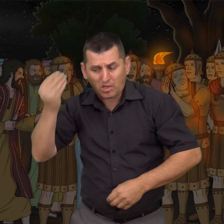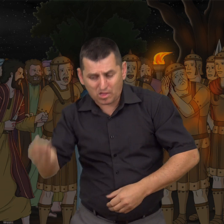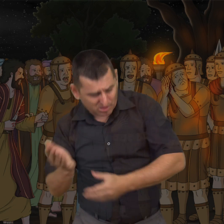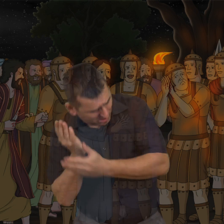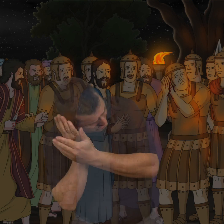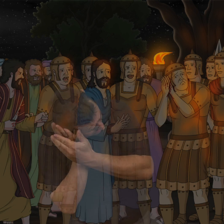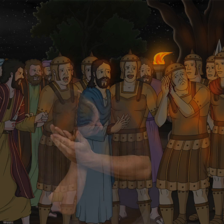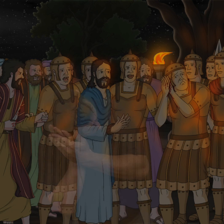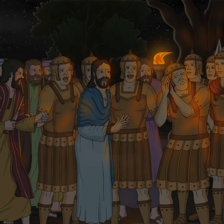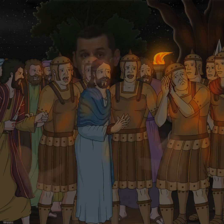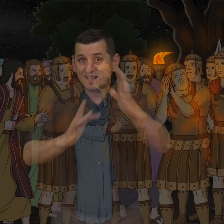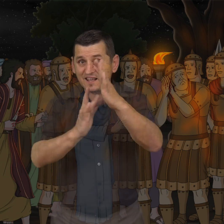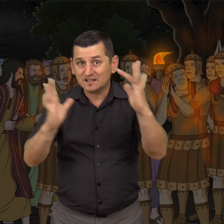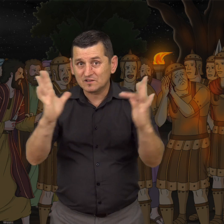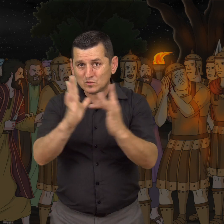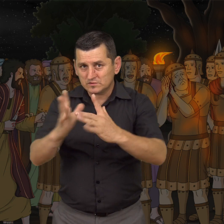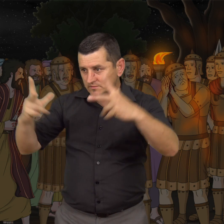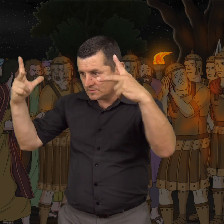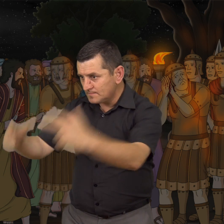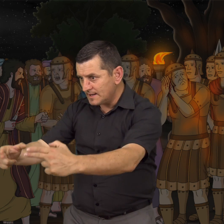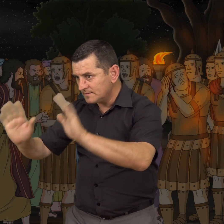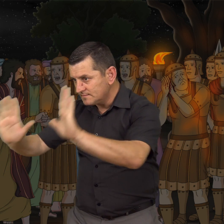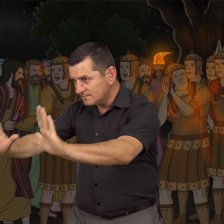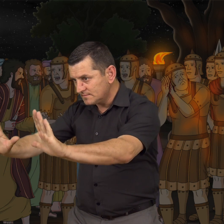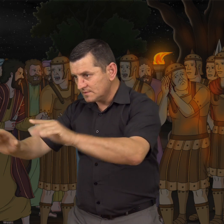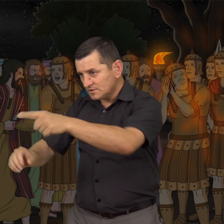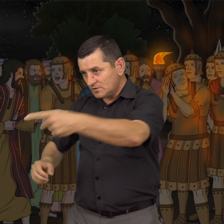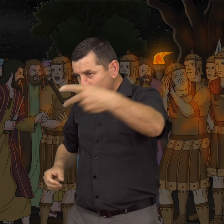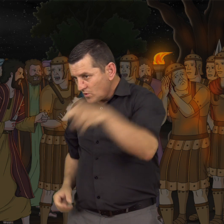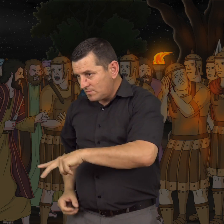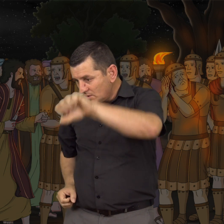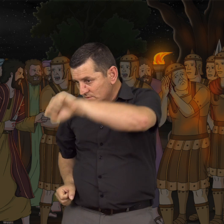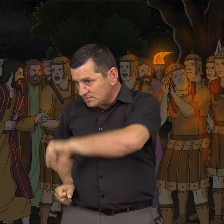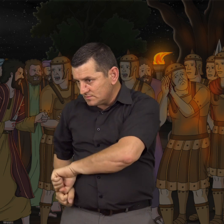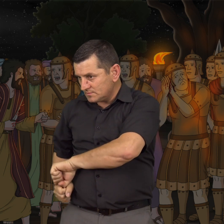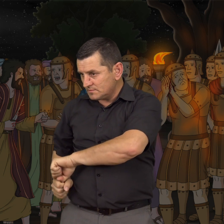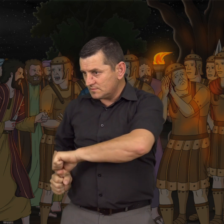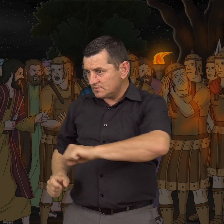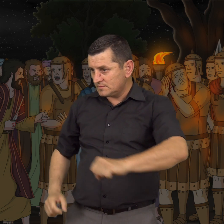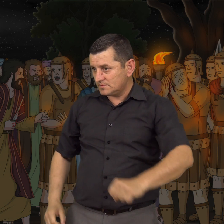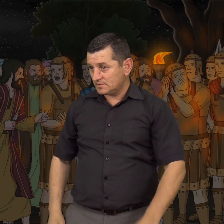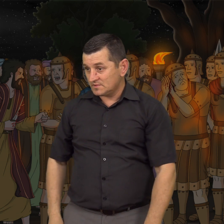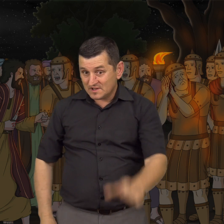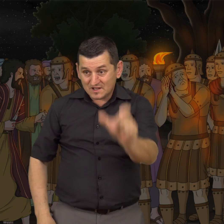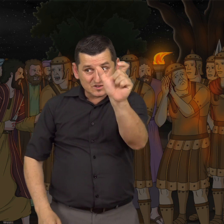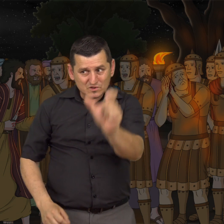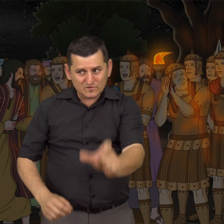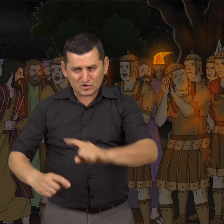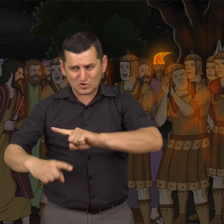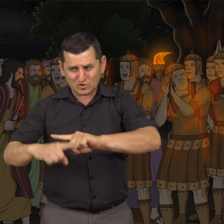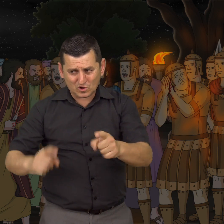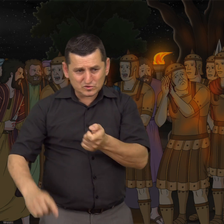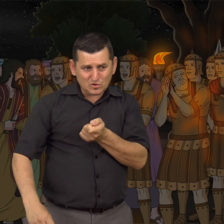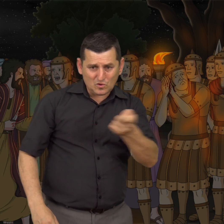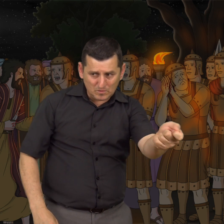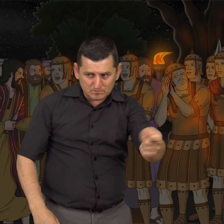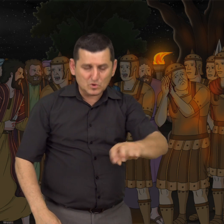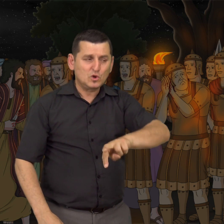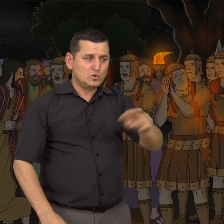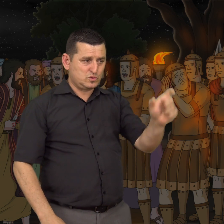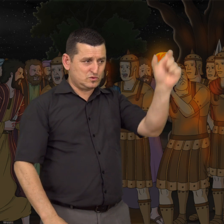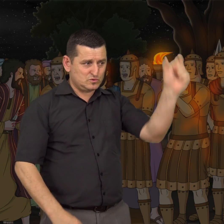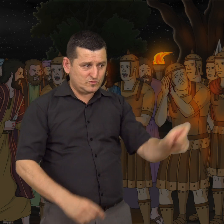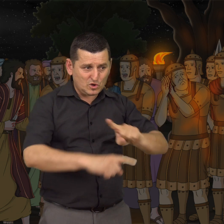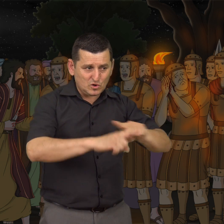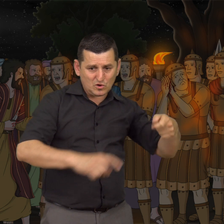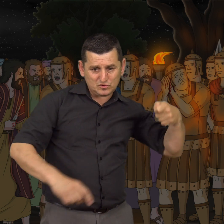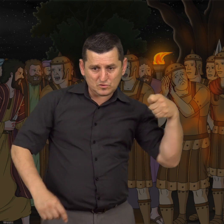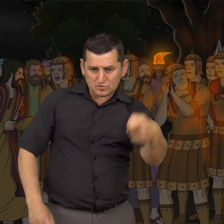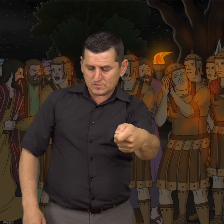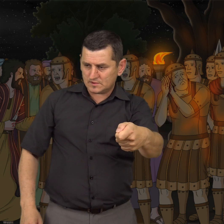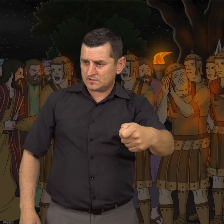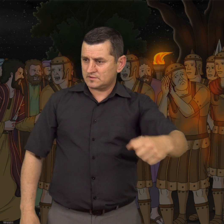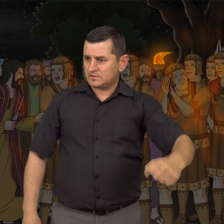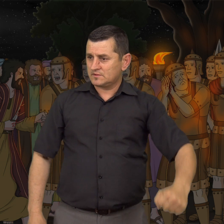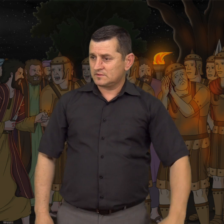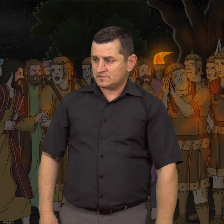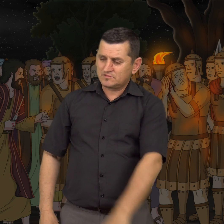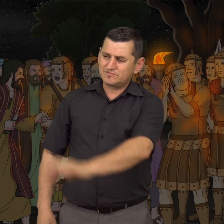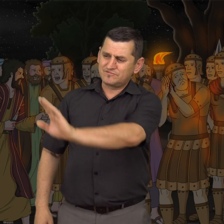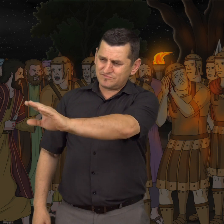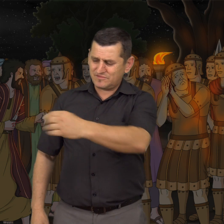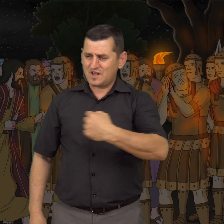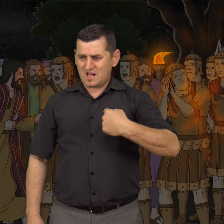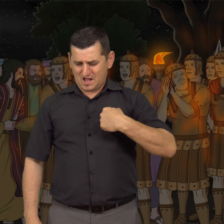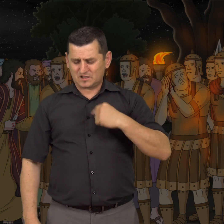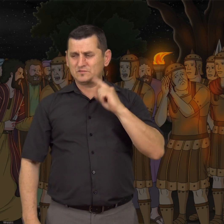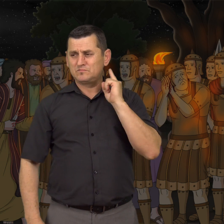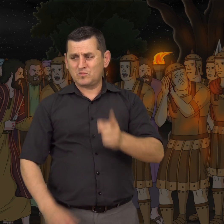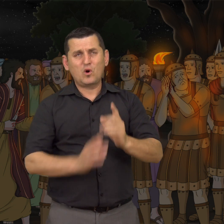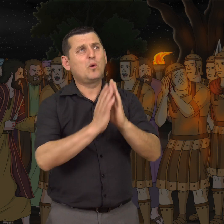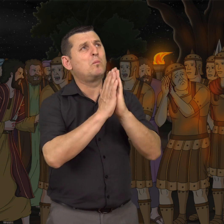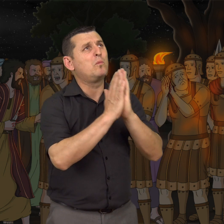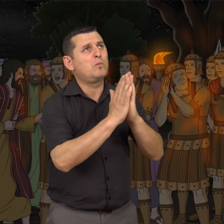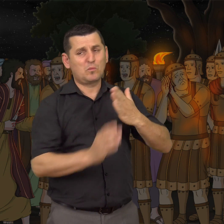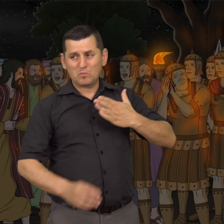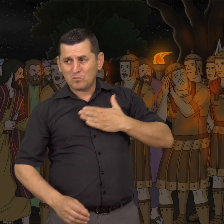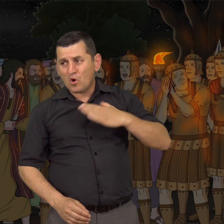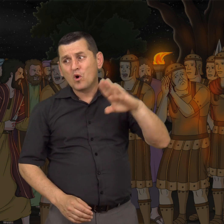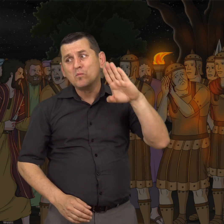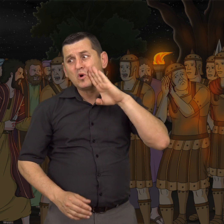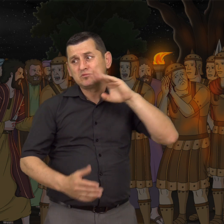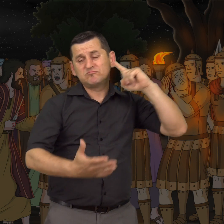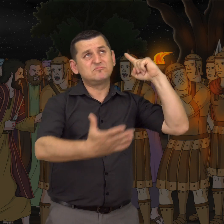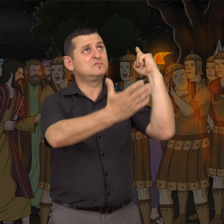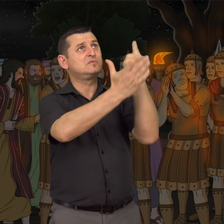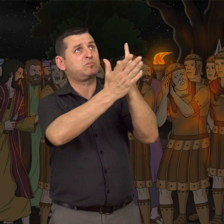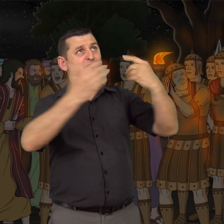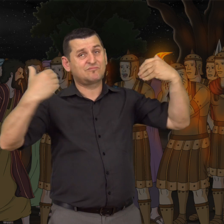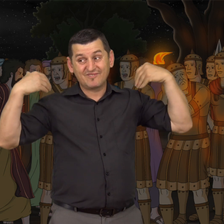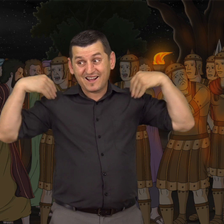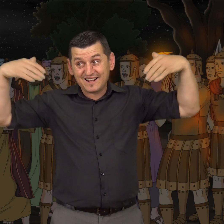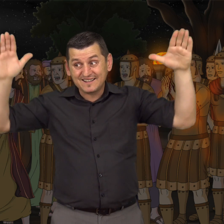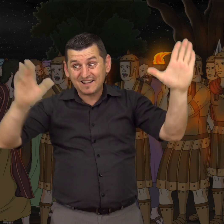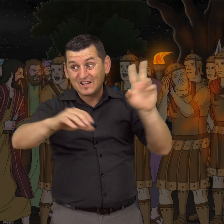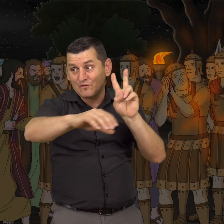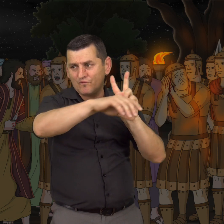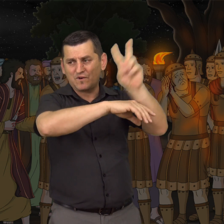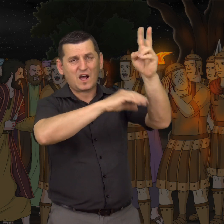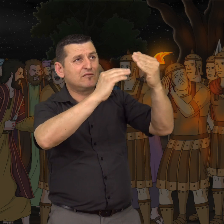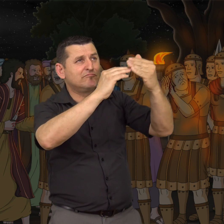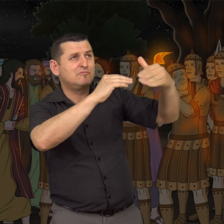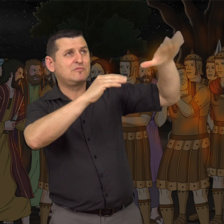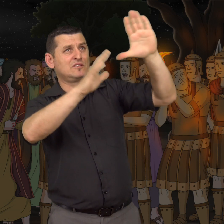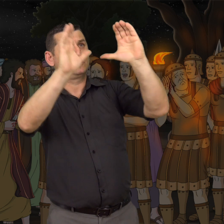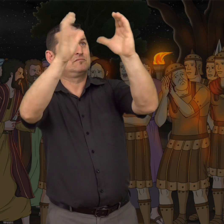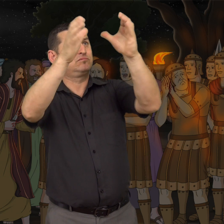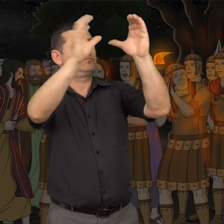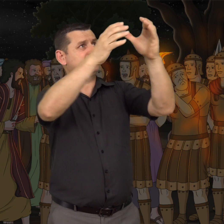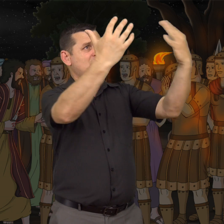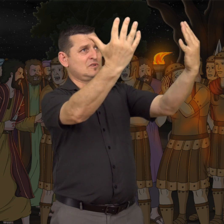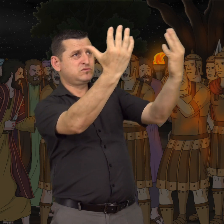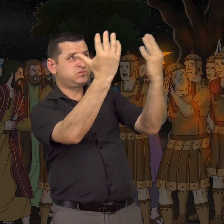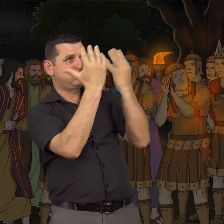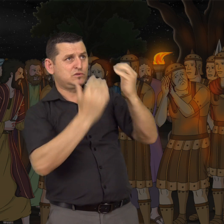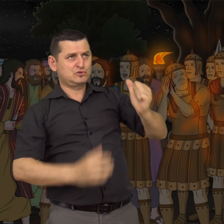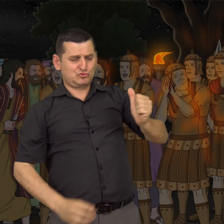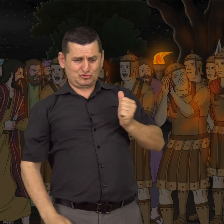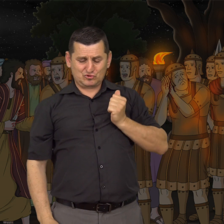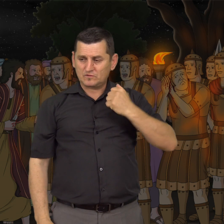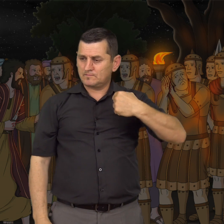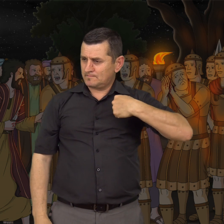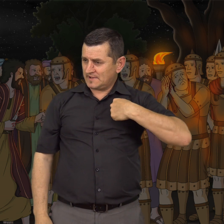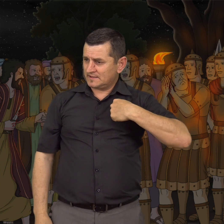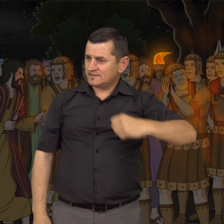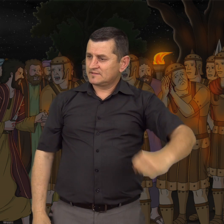“Put your sword back in its place,” Jesus said to him. “For all who draw the sword will die by the sword.